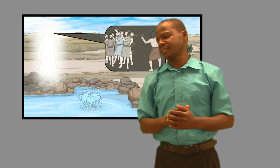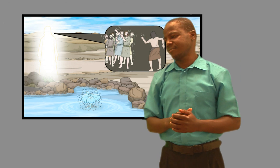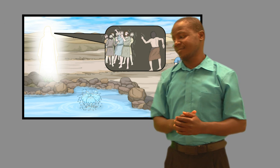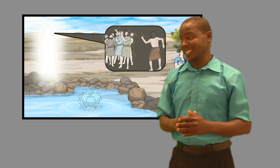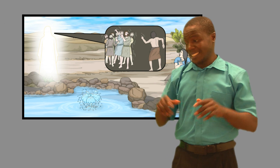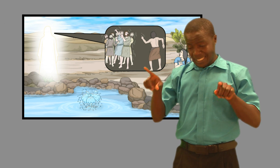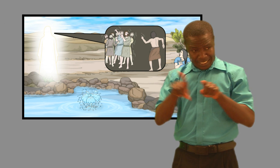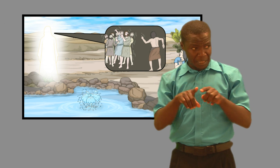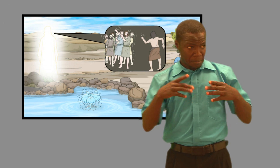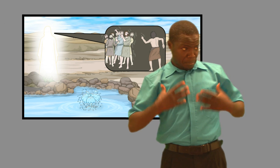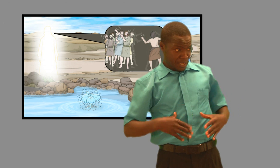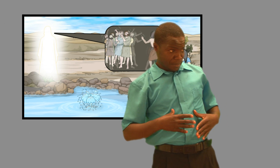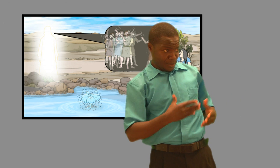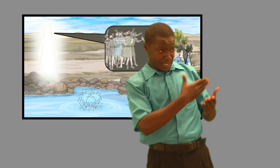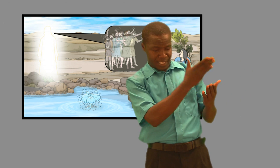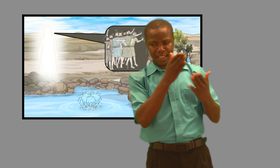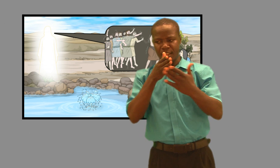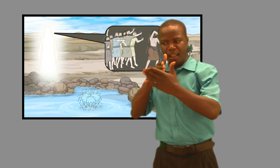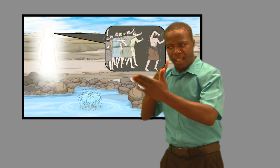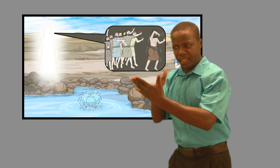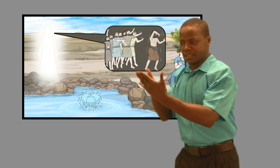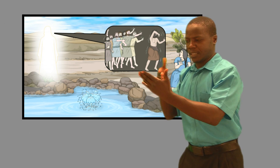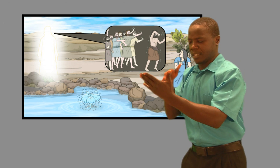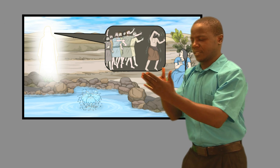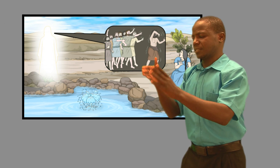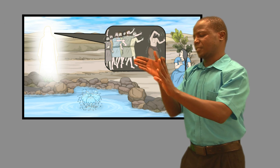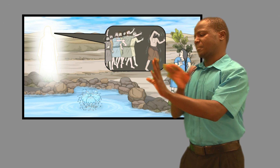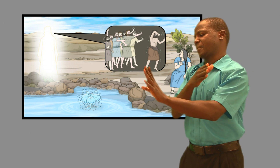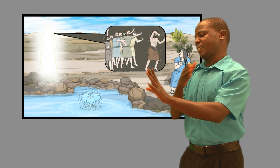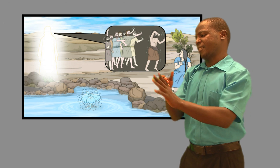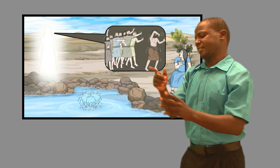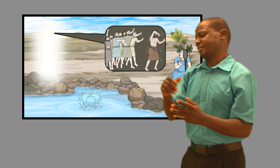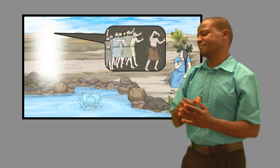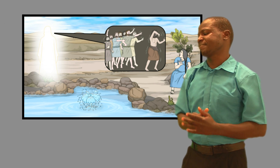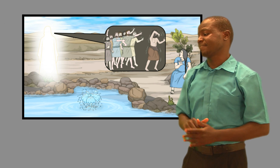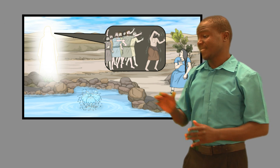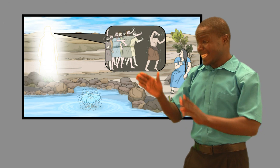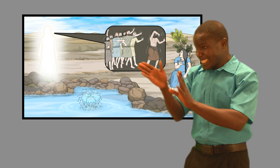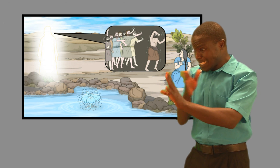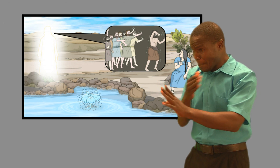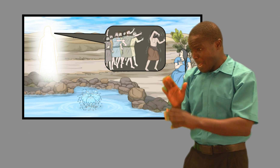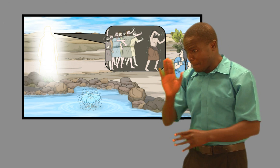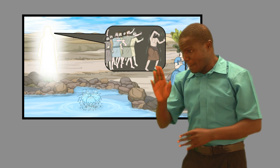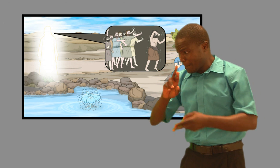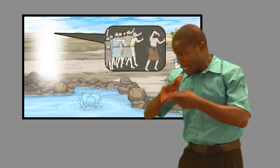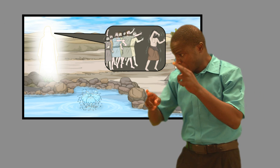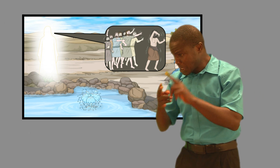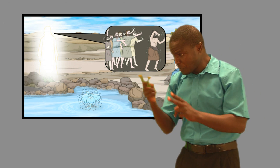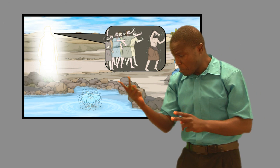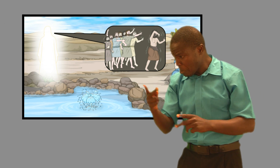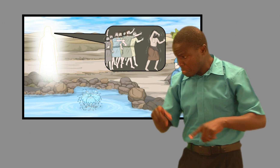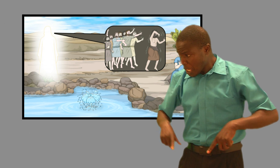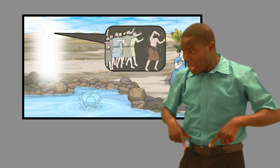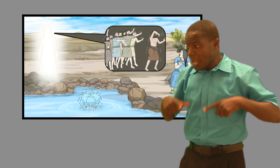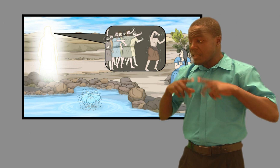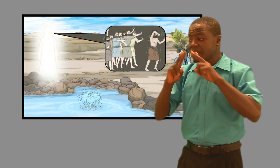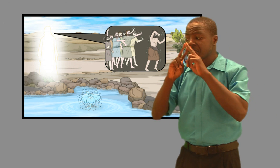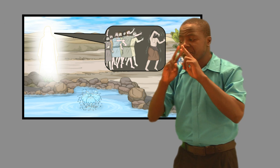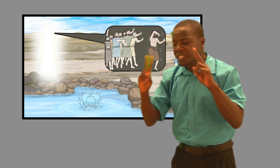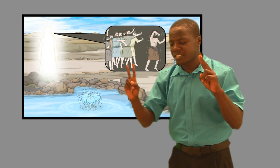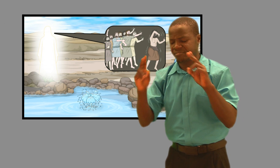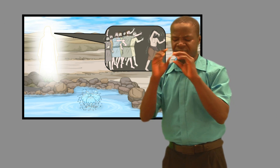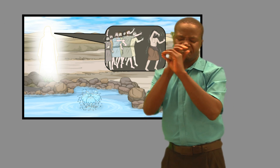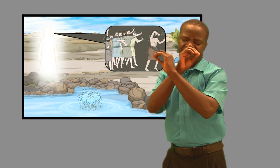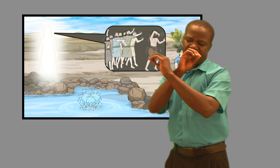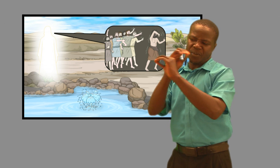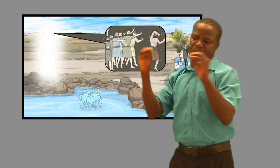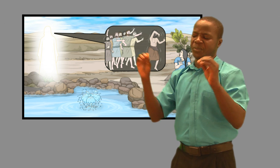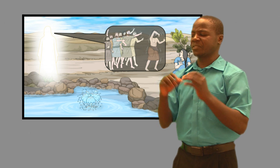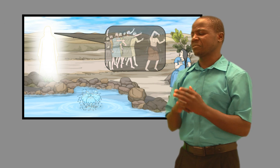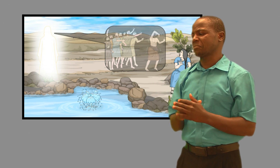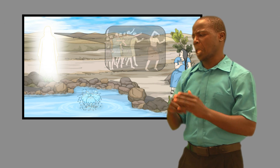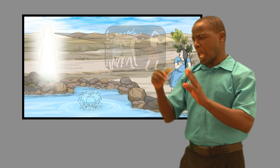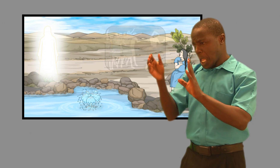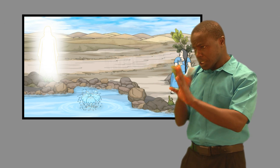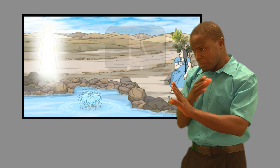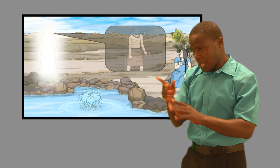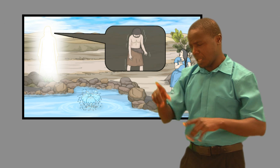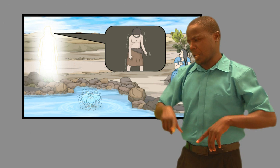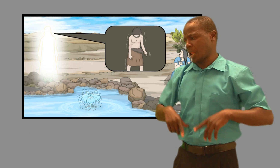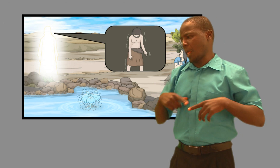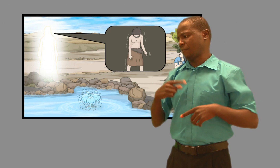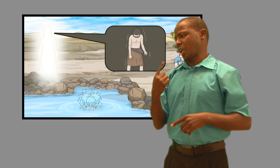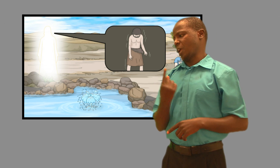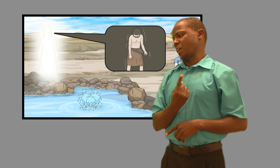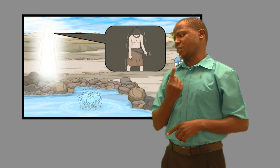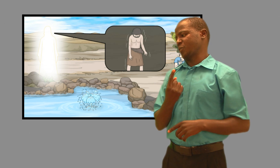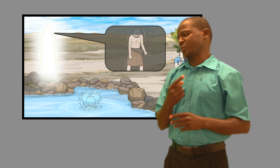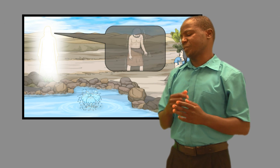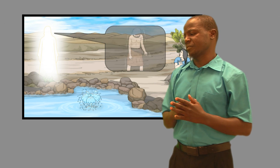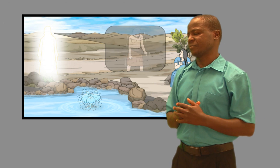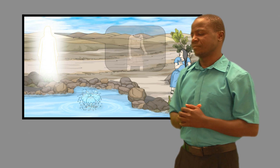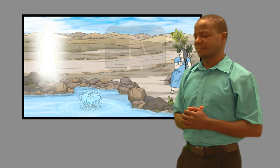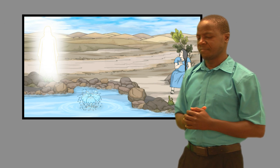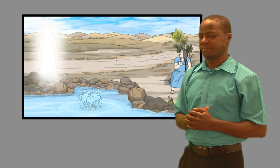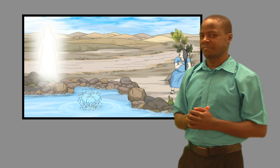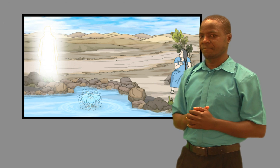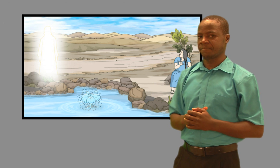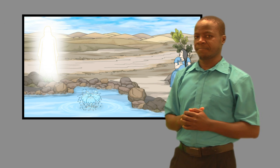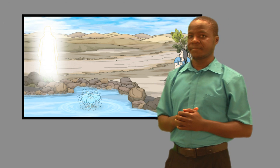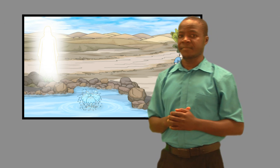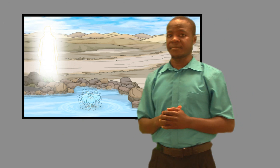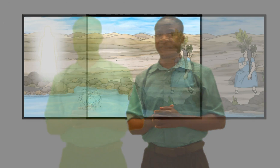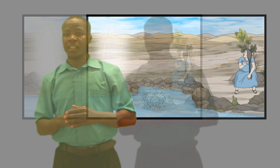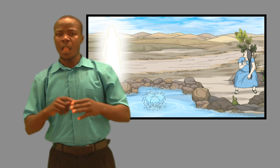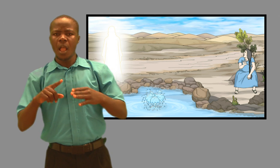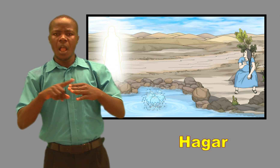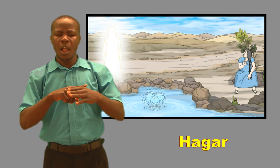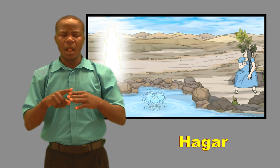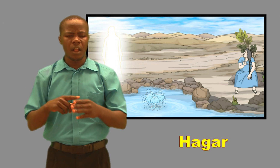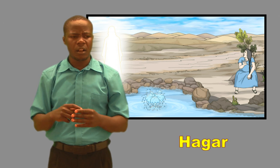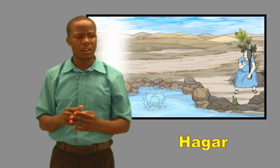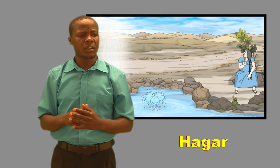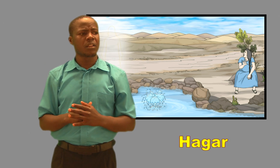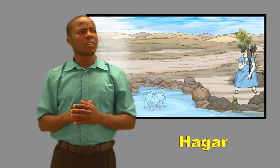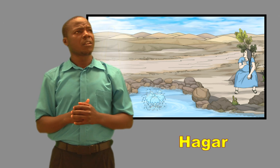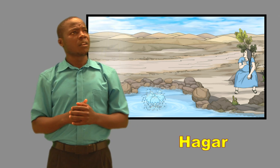he will live in hostility toward all his brothers.”